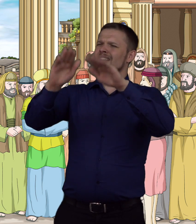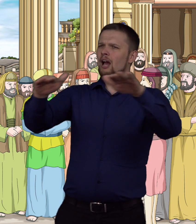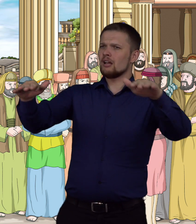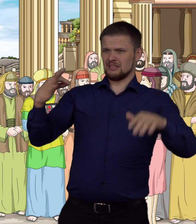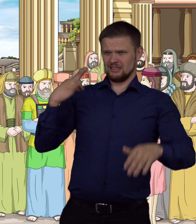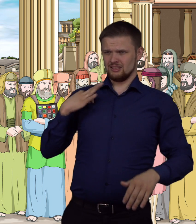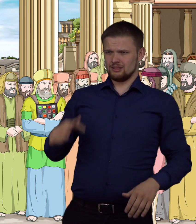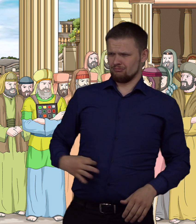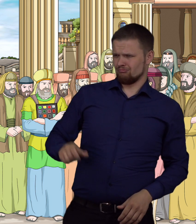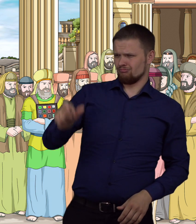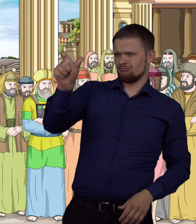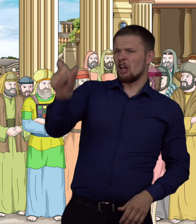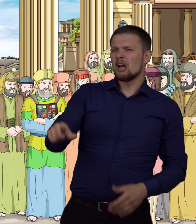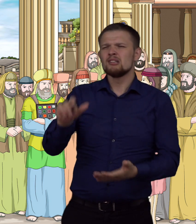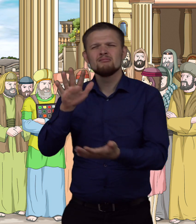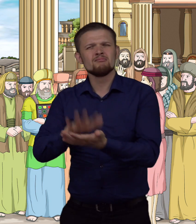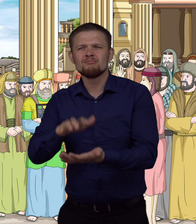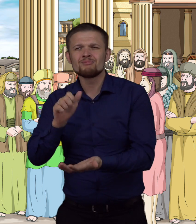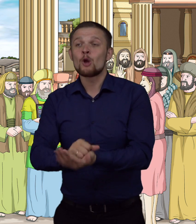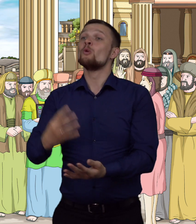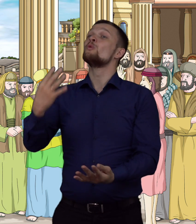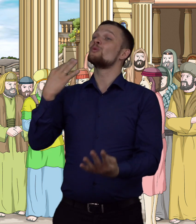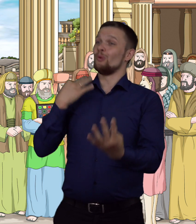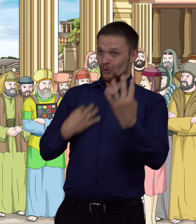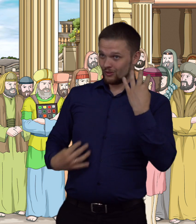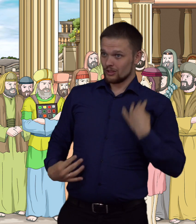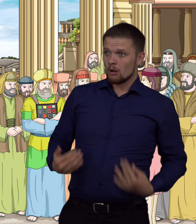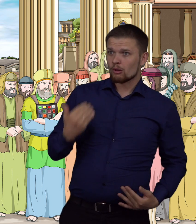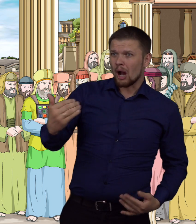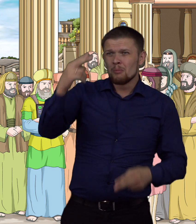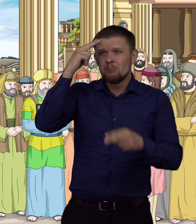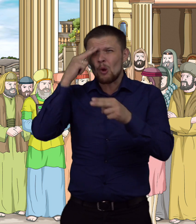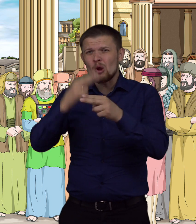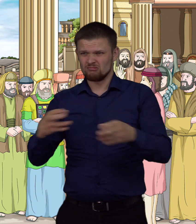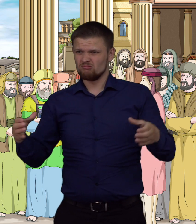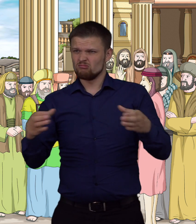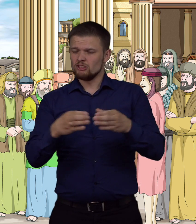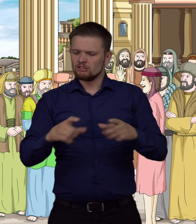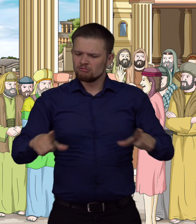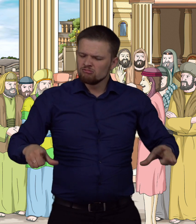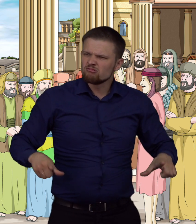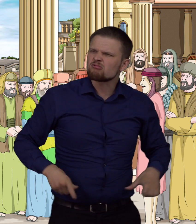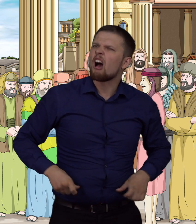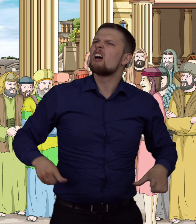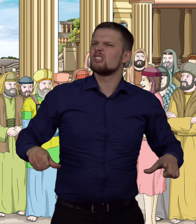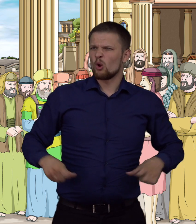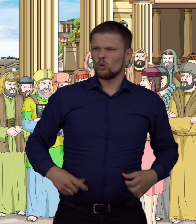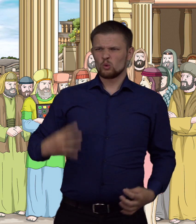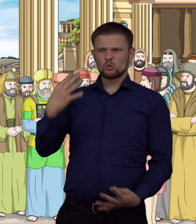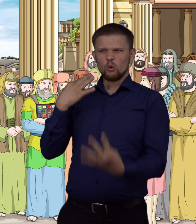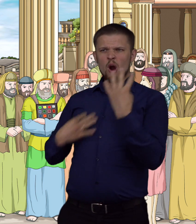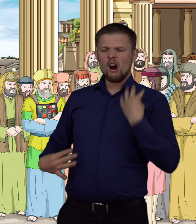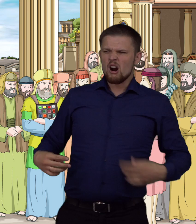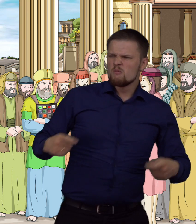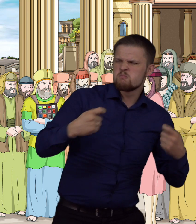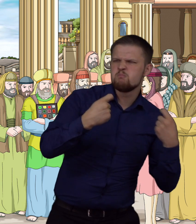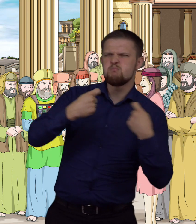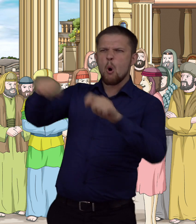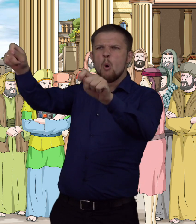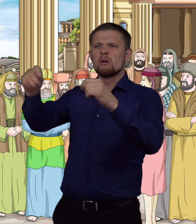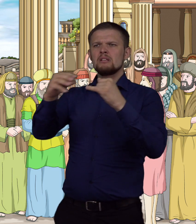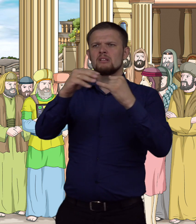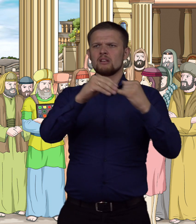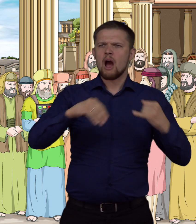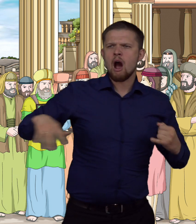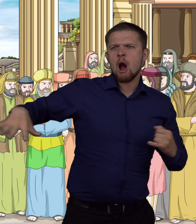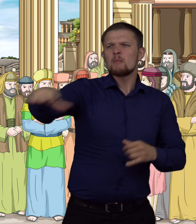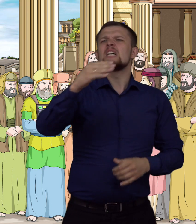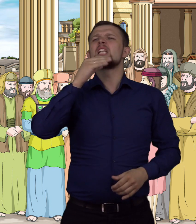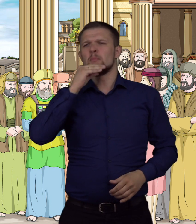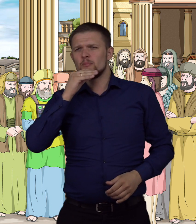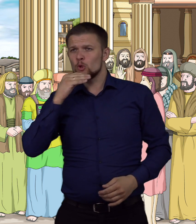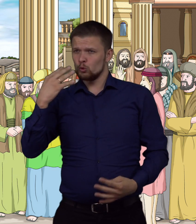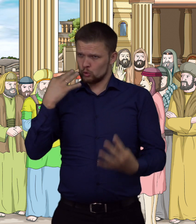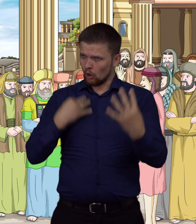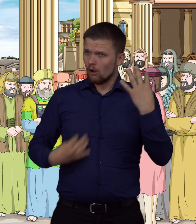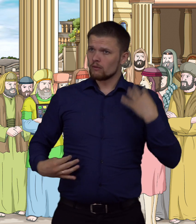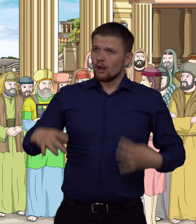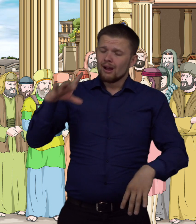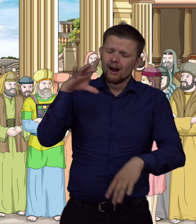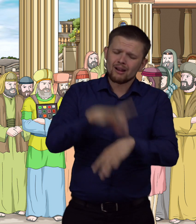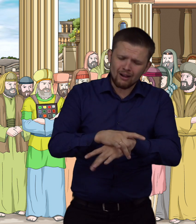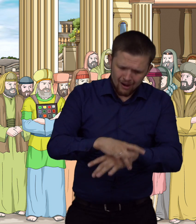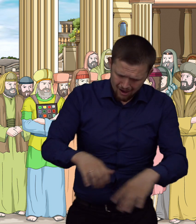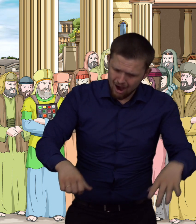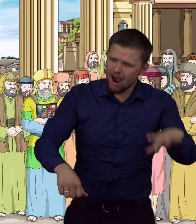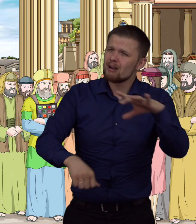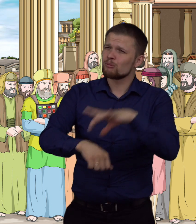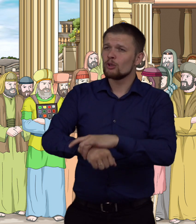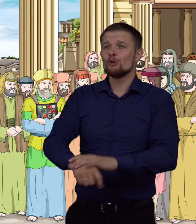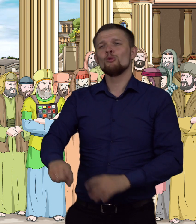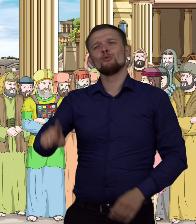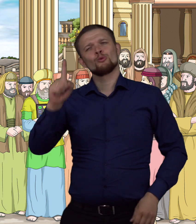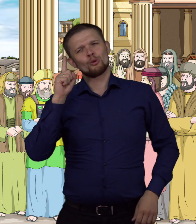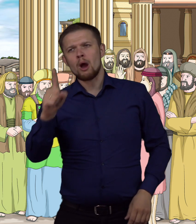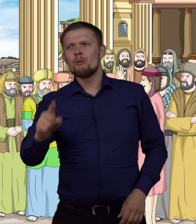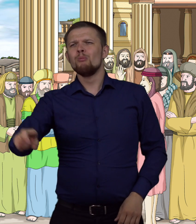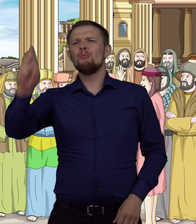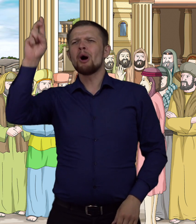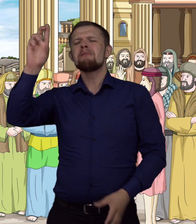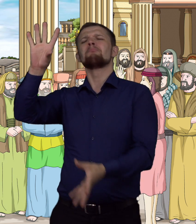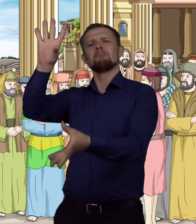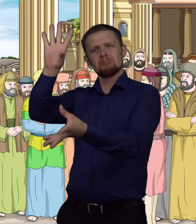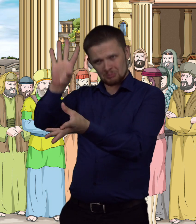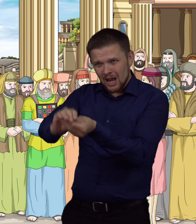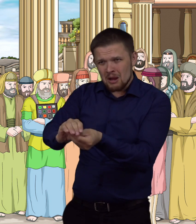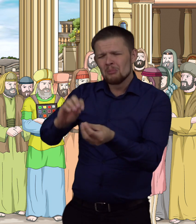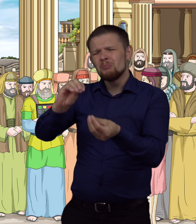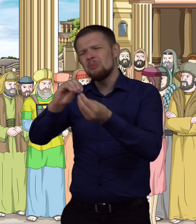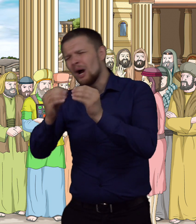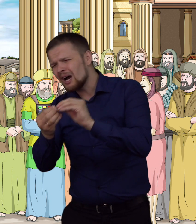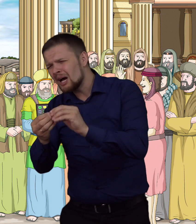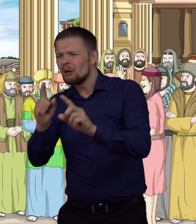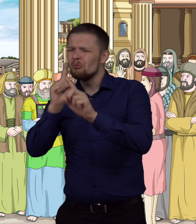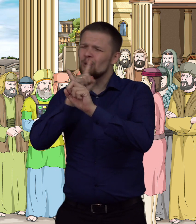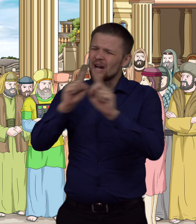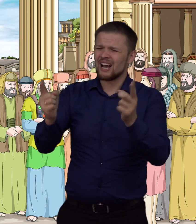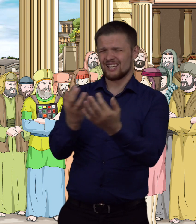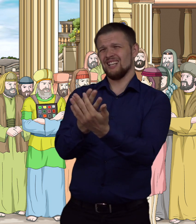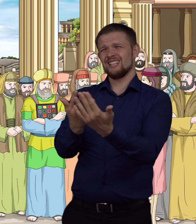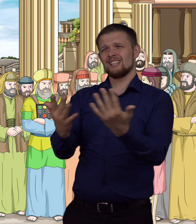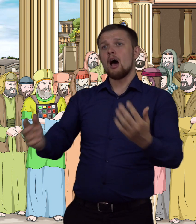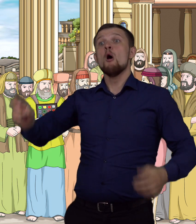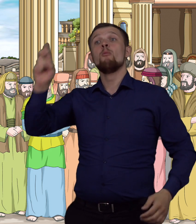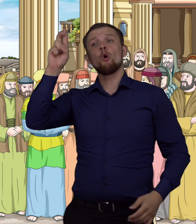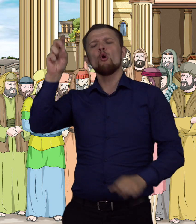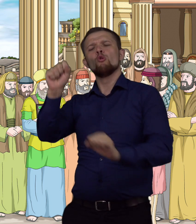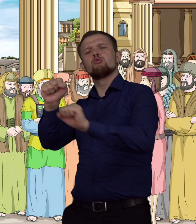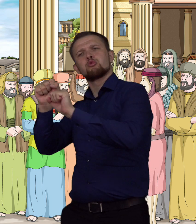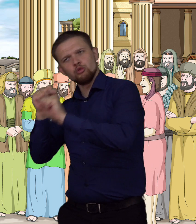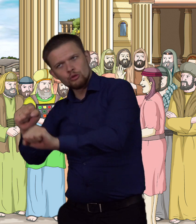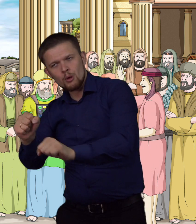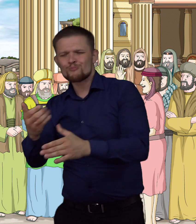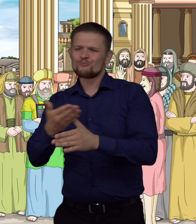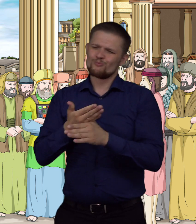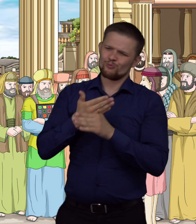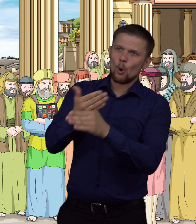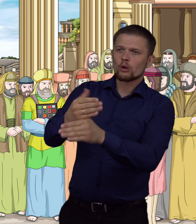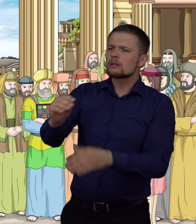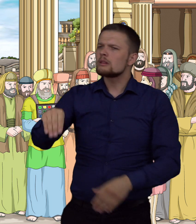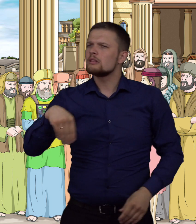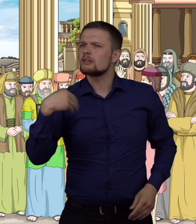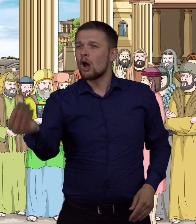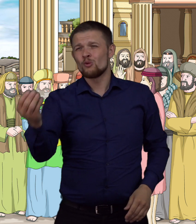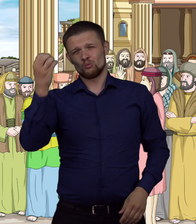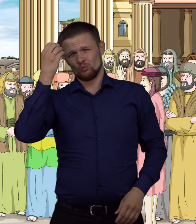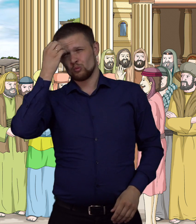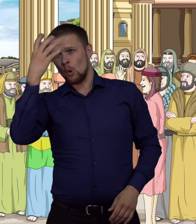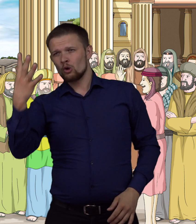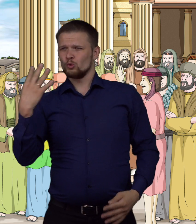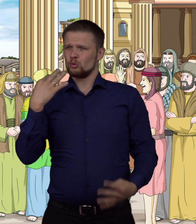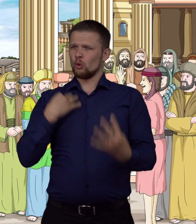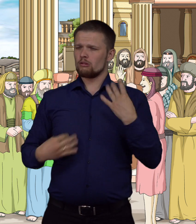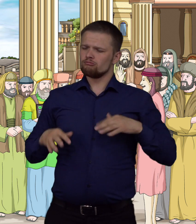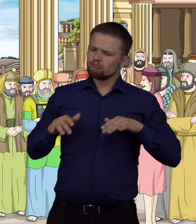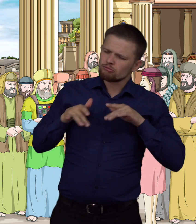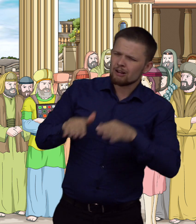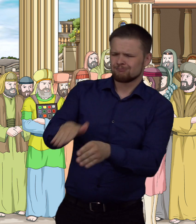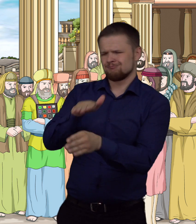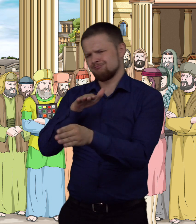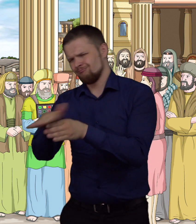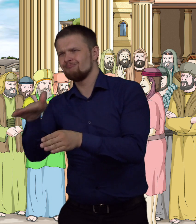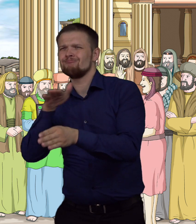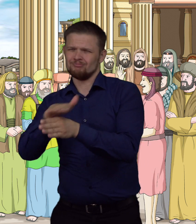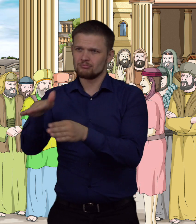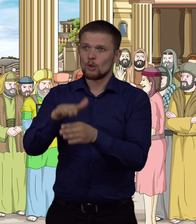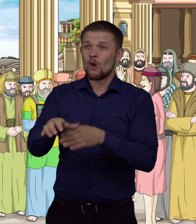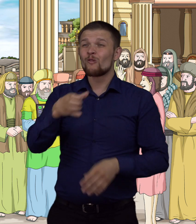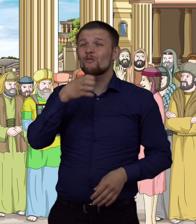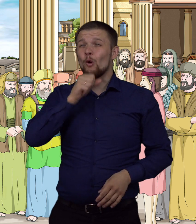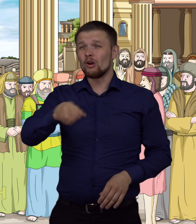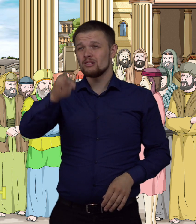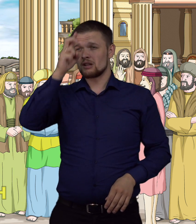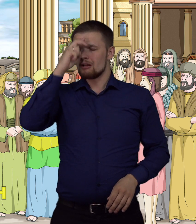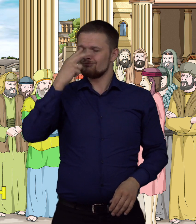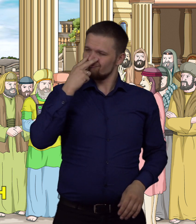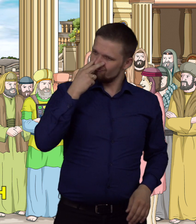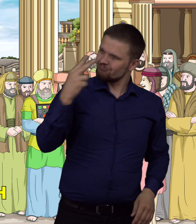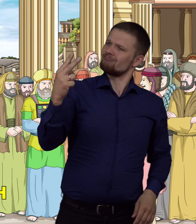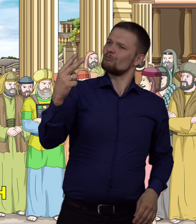Because the patriarchs were jealous of Joseph, they sold him as a slave into Egypt. But God was with him and rescued him from all his troubles.